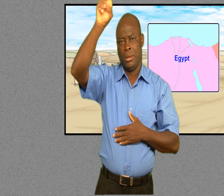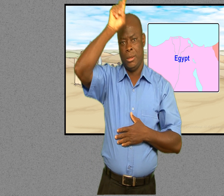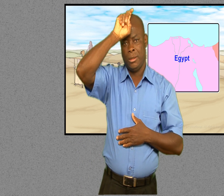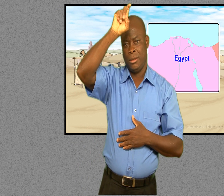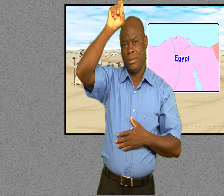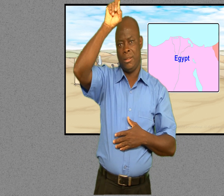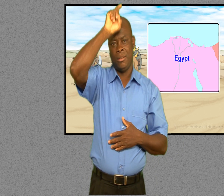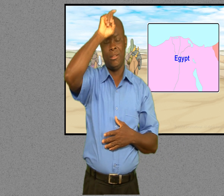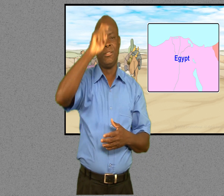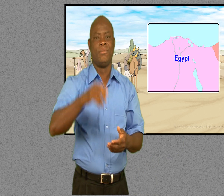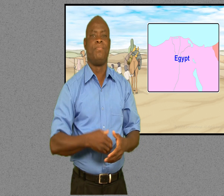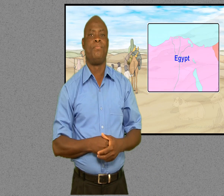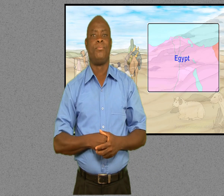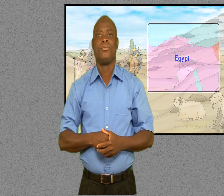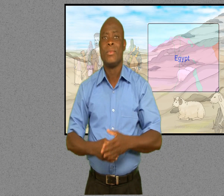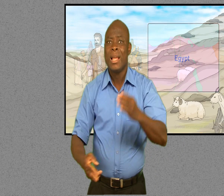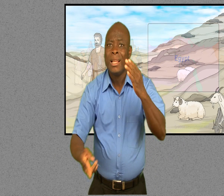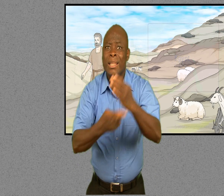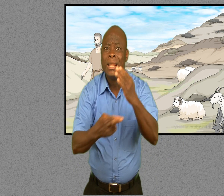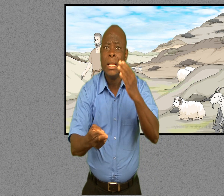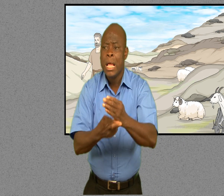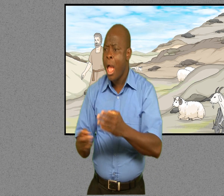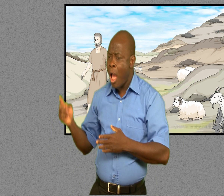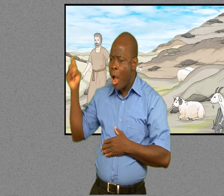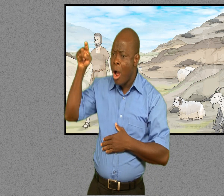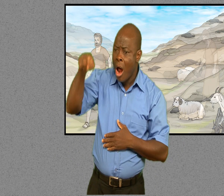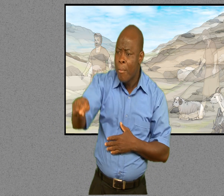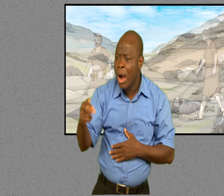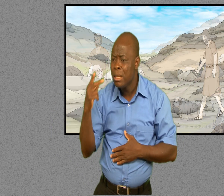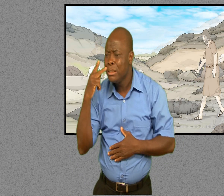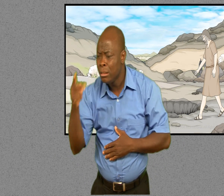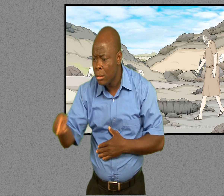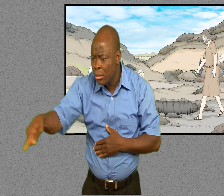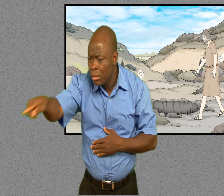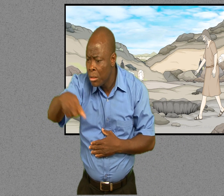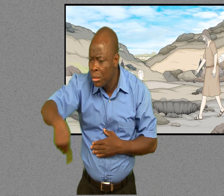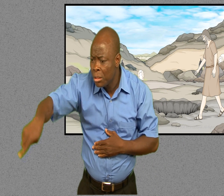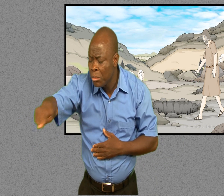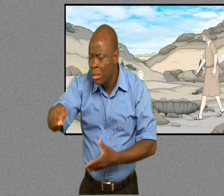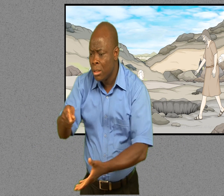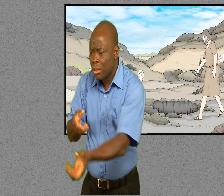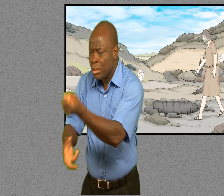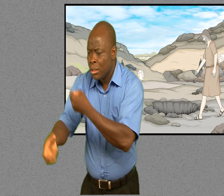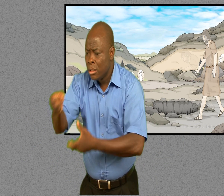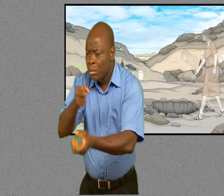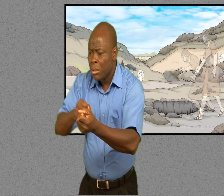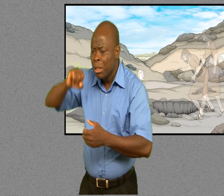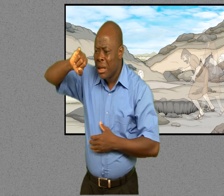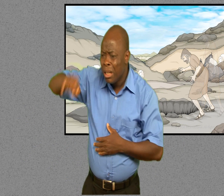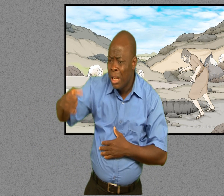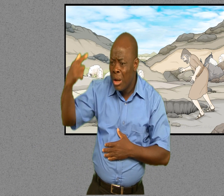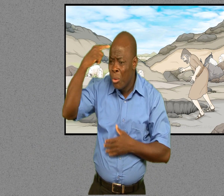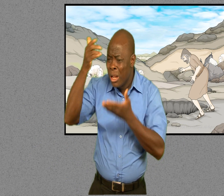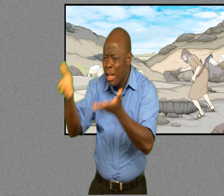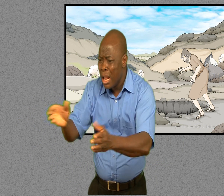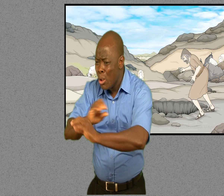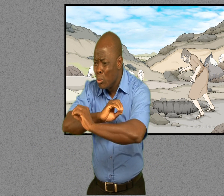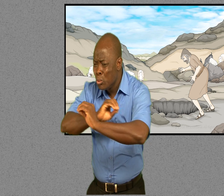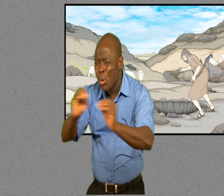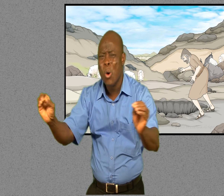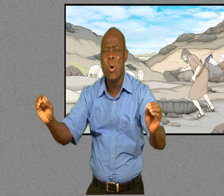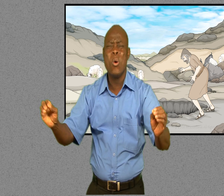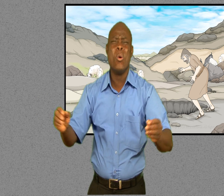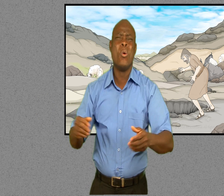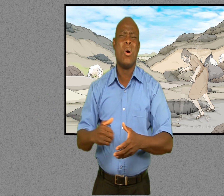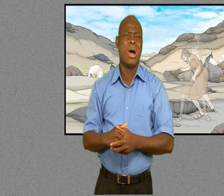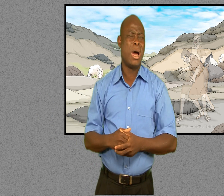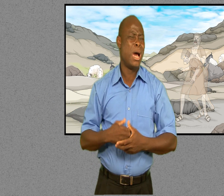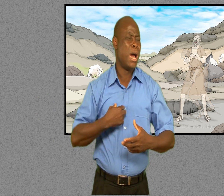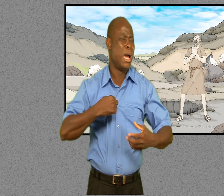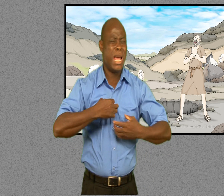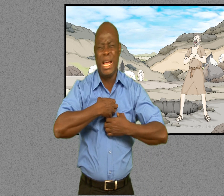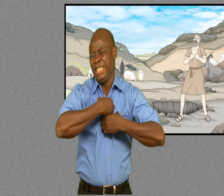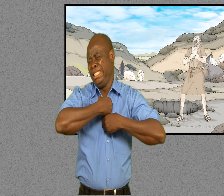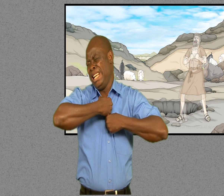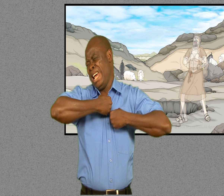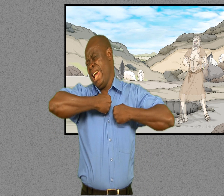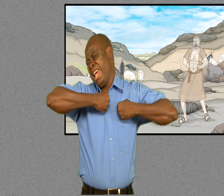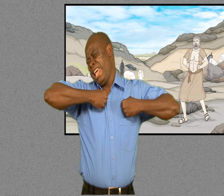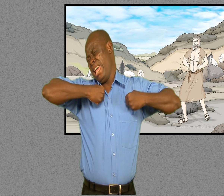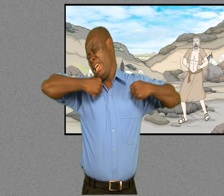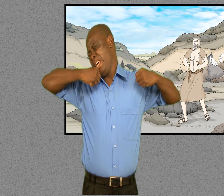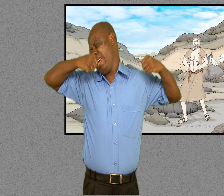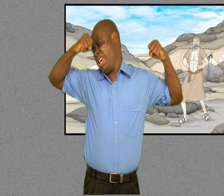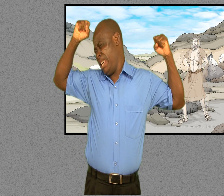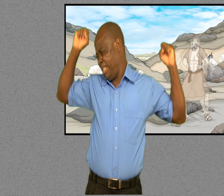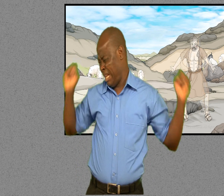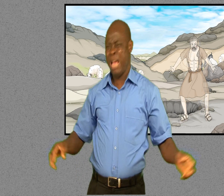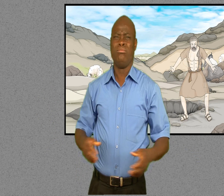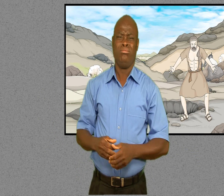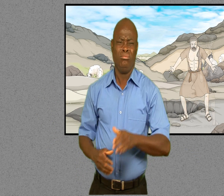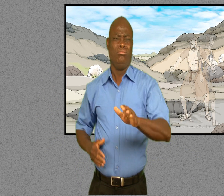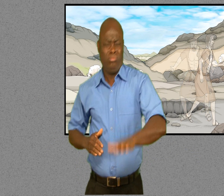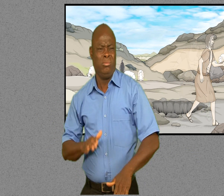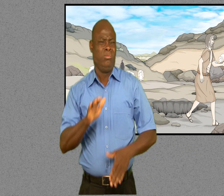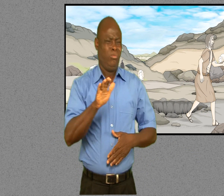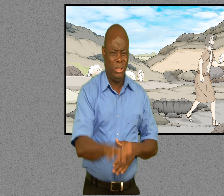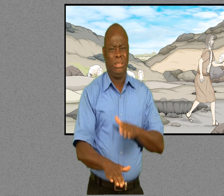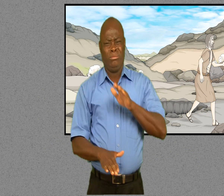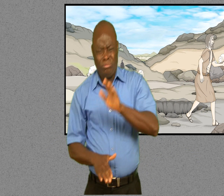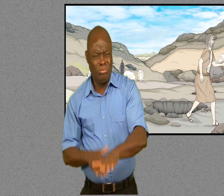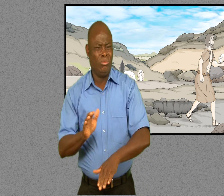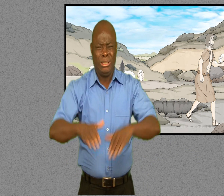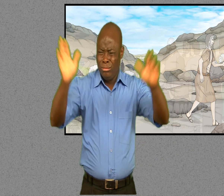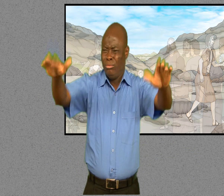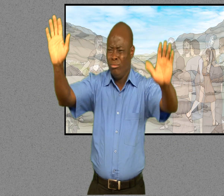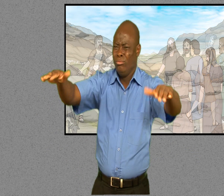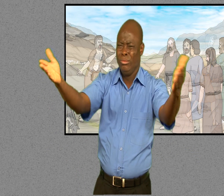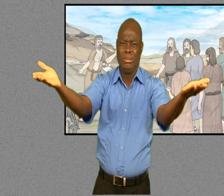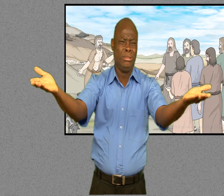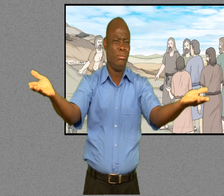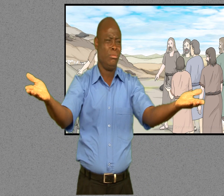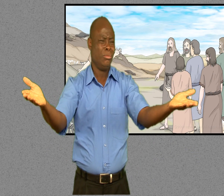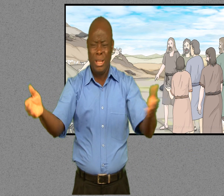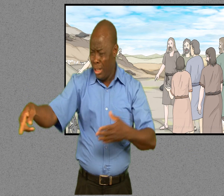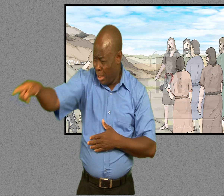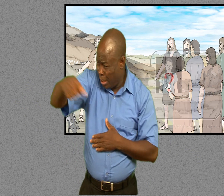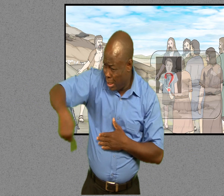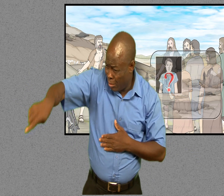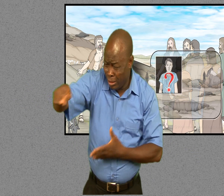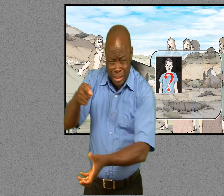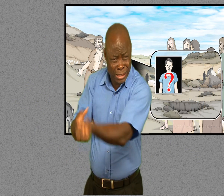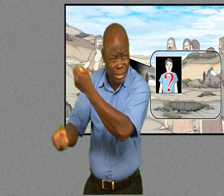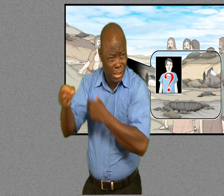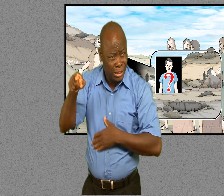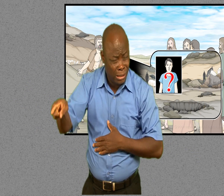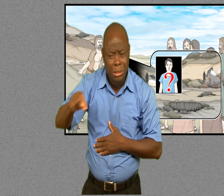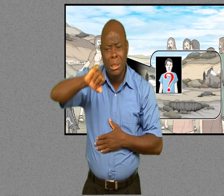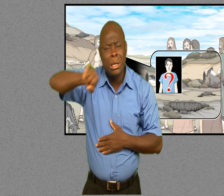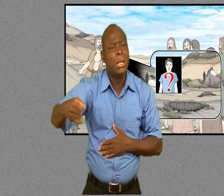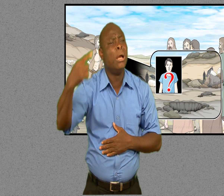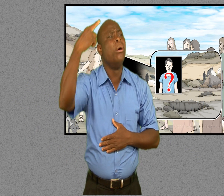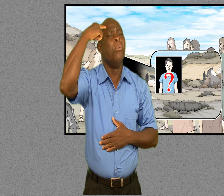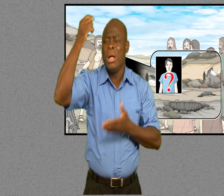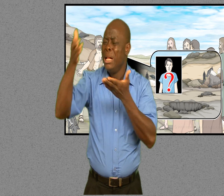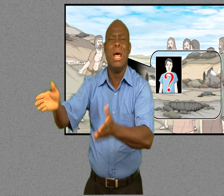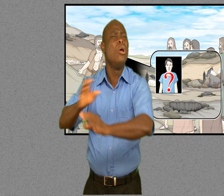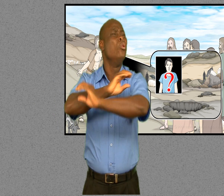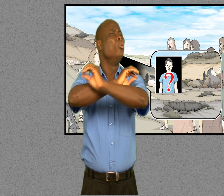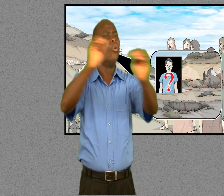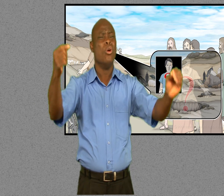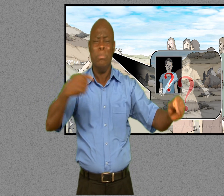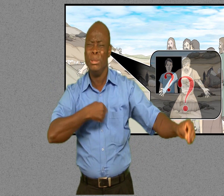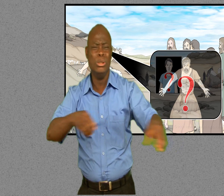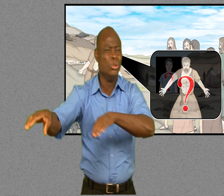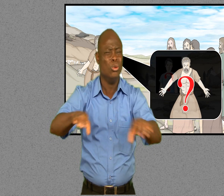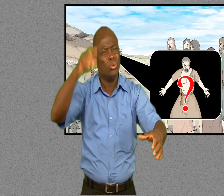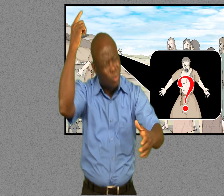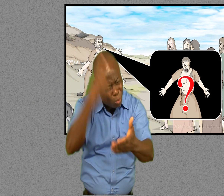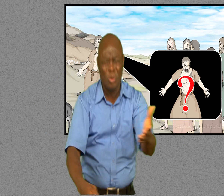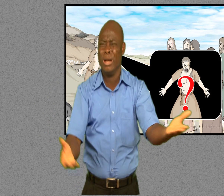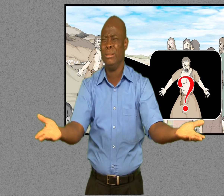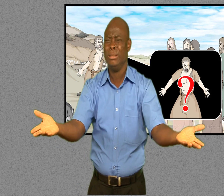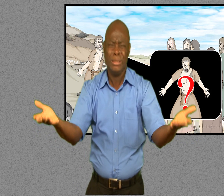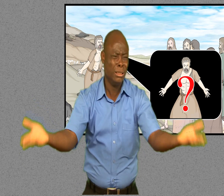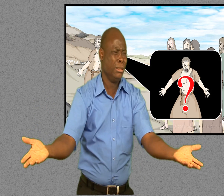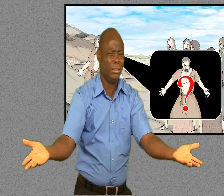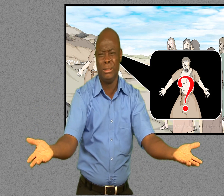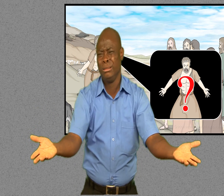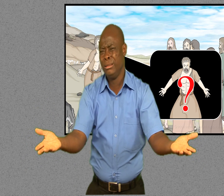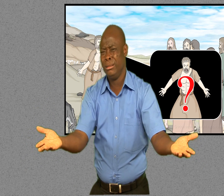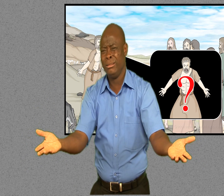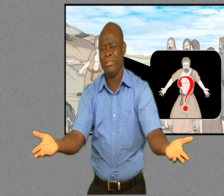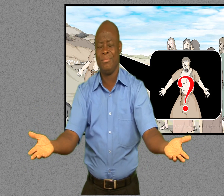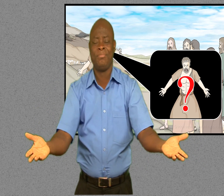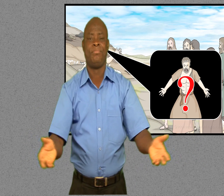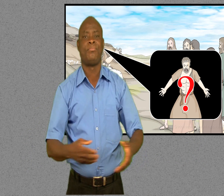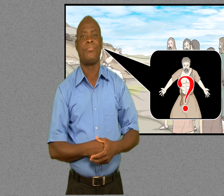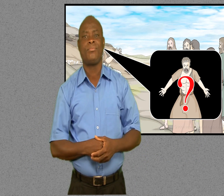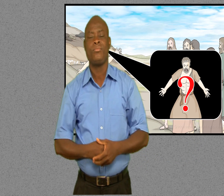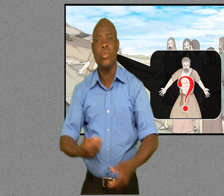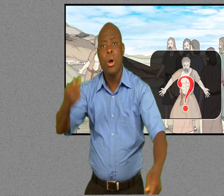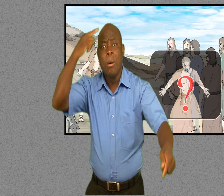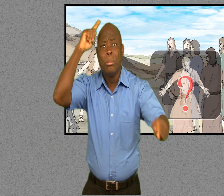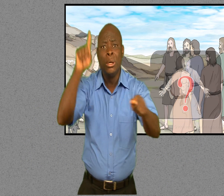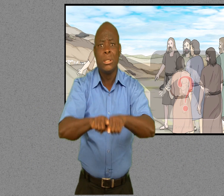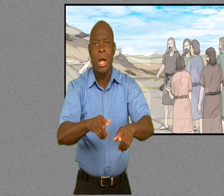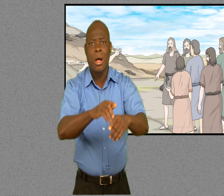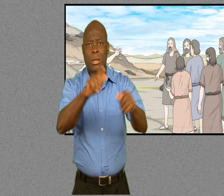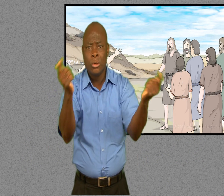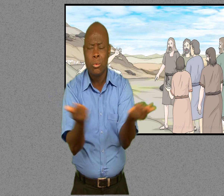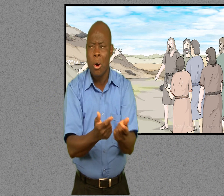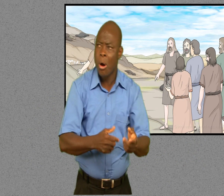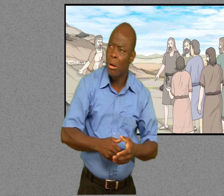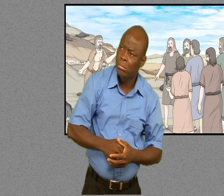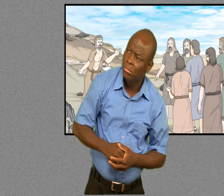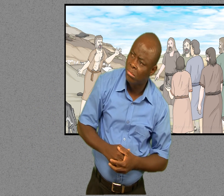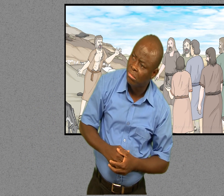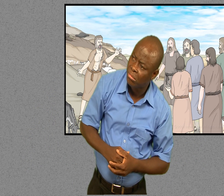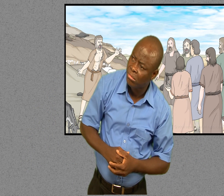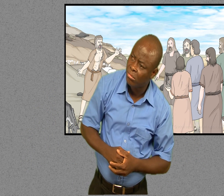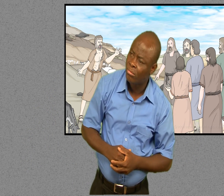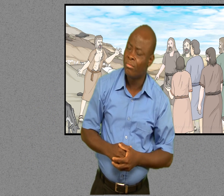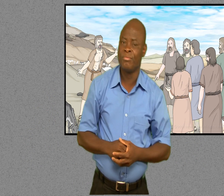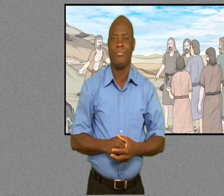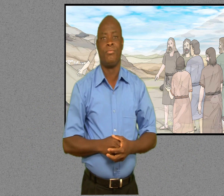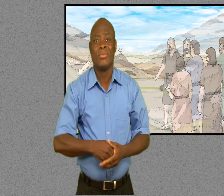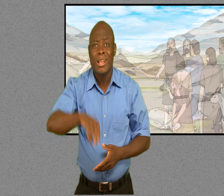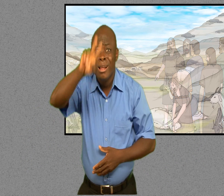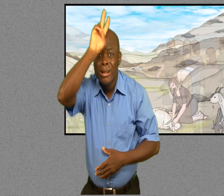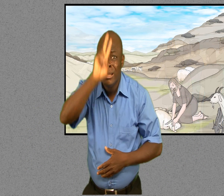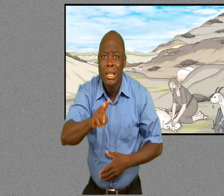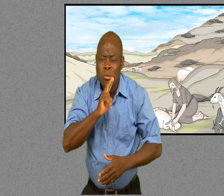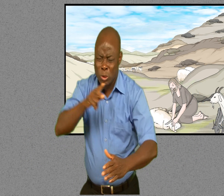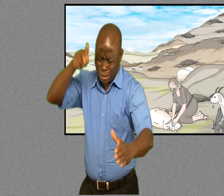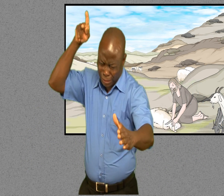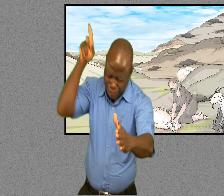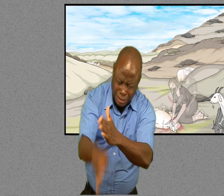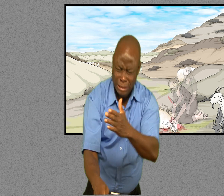When Reuben returned to the pit and saw that Joseph was not there, he tore his clothes, returned to his brothers, and said, “The boy is gone! What am I going to do?”